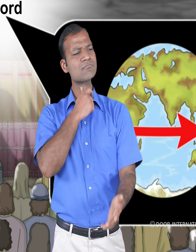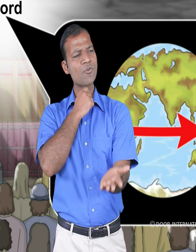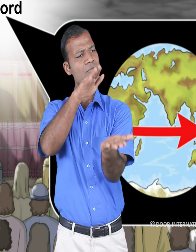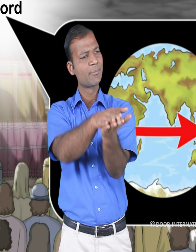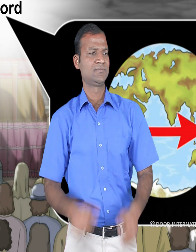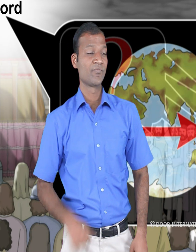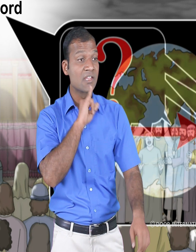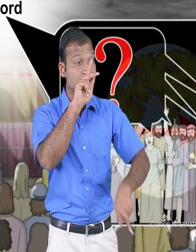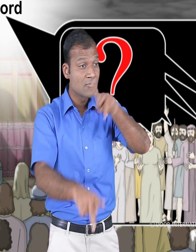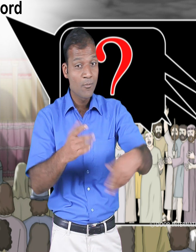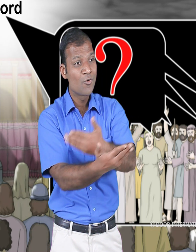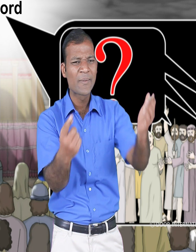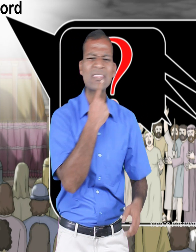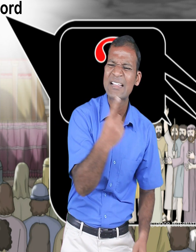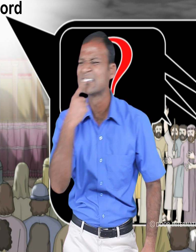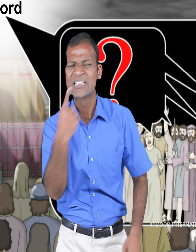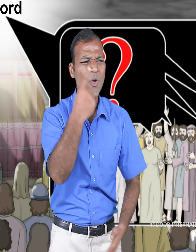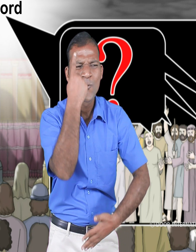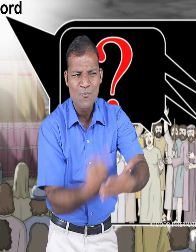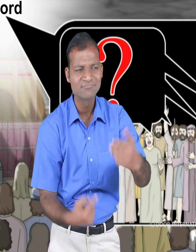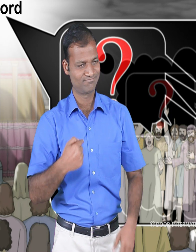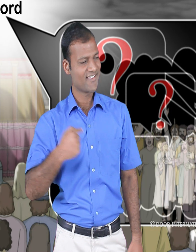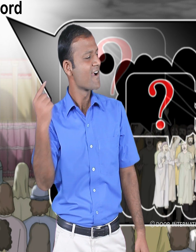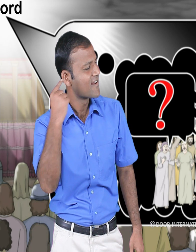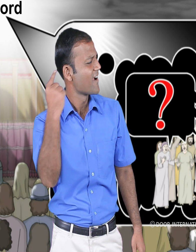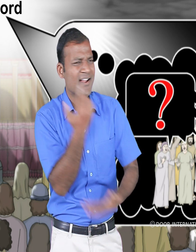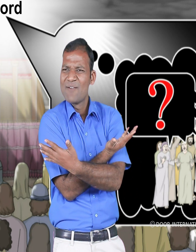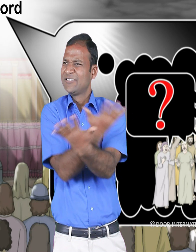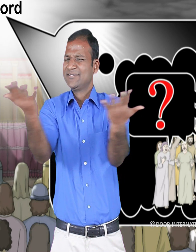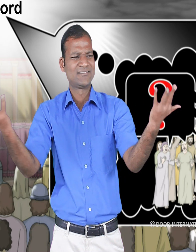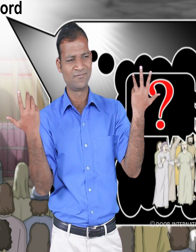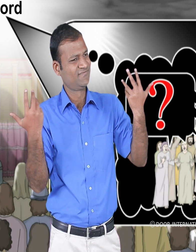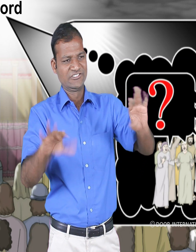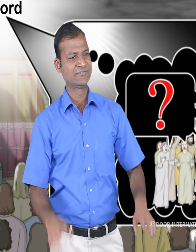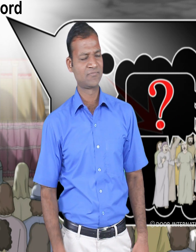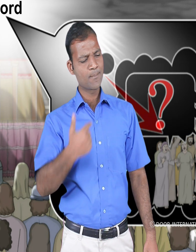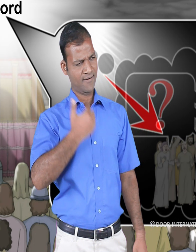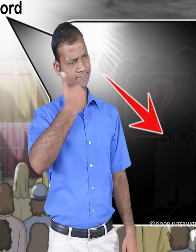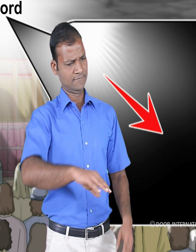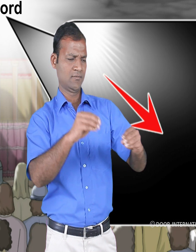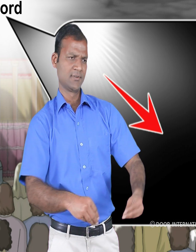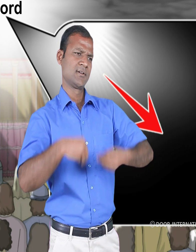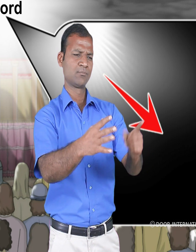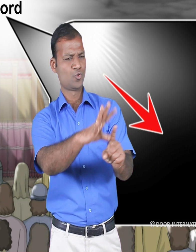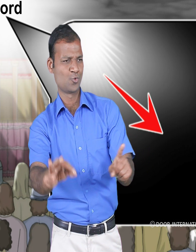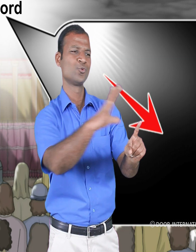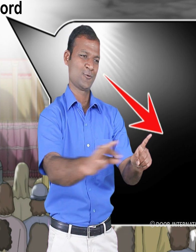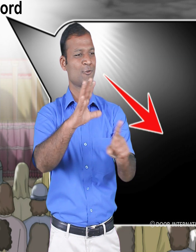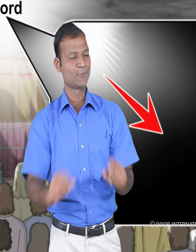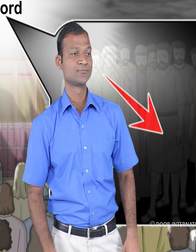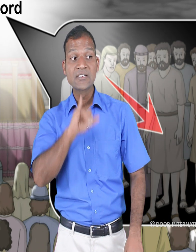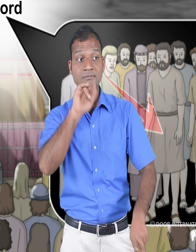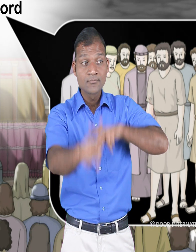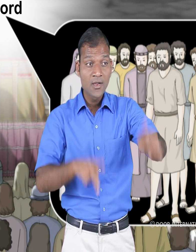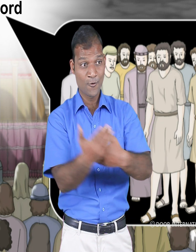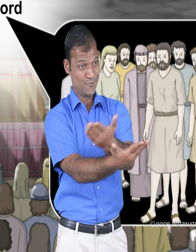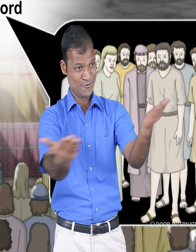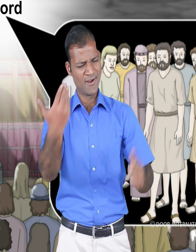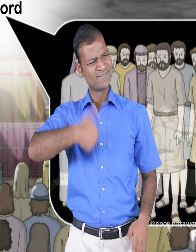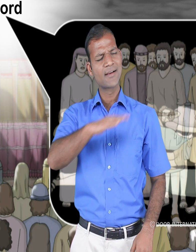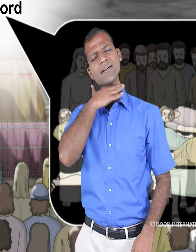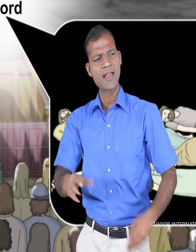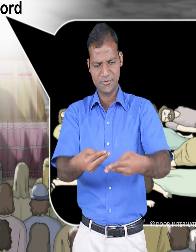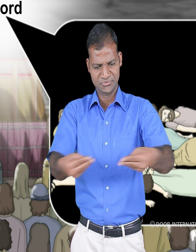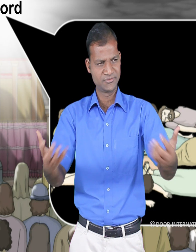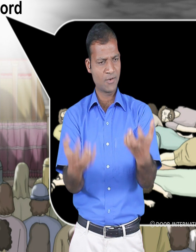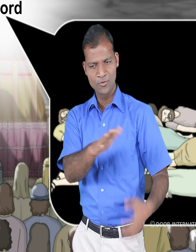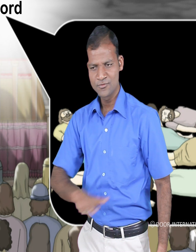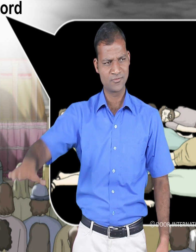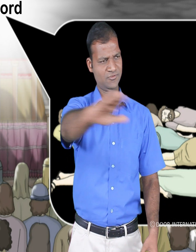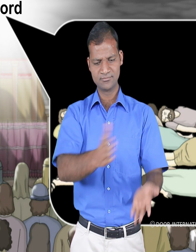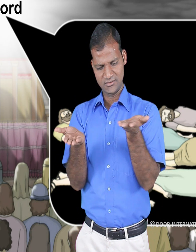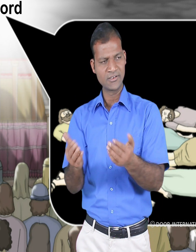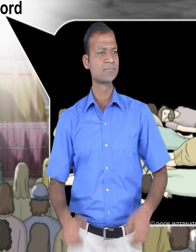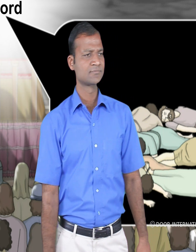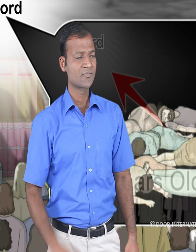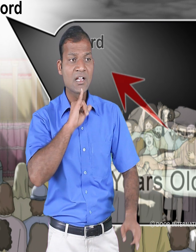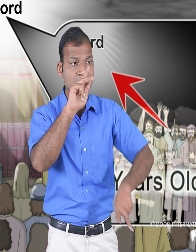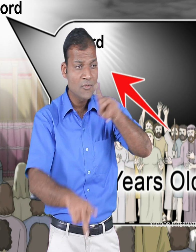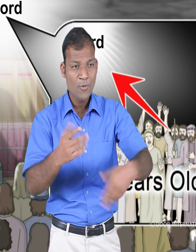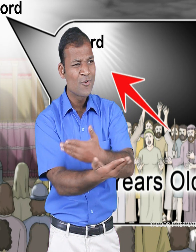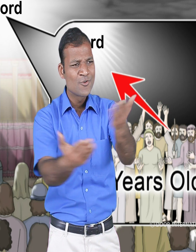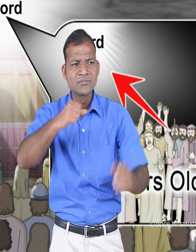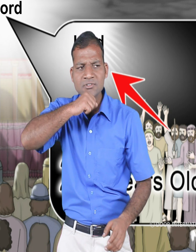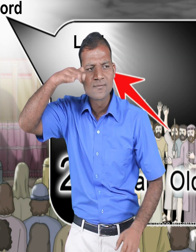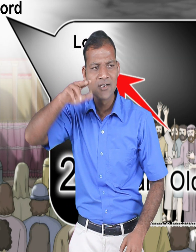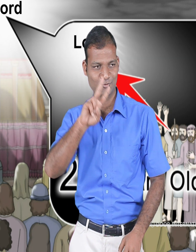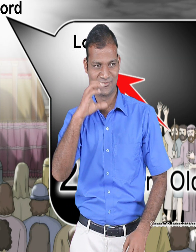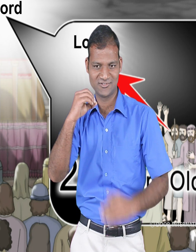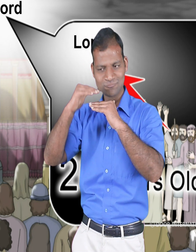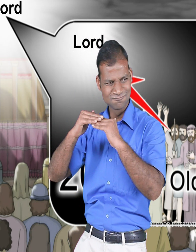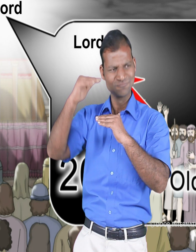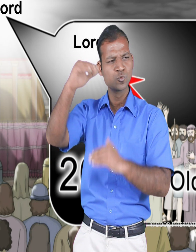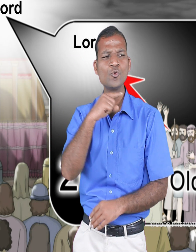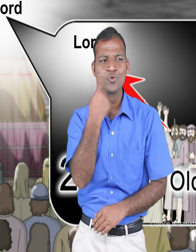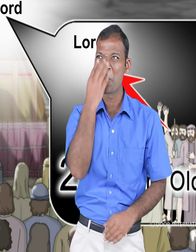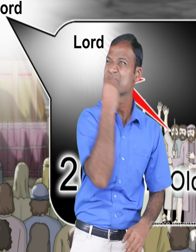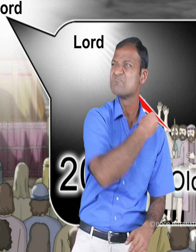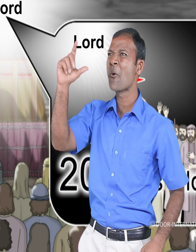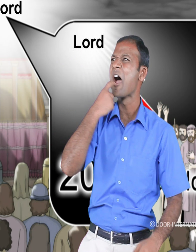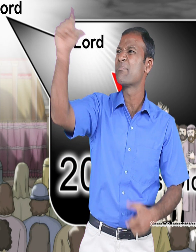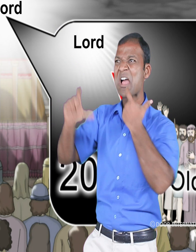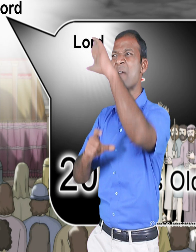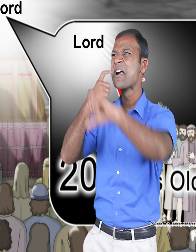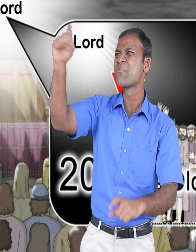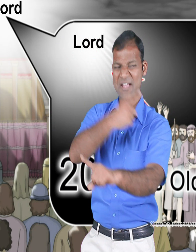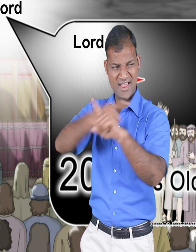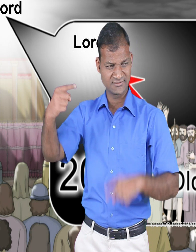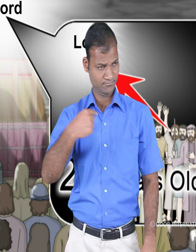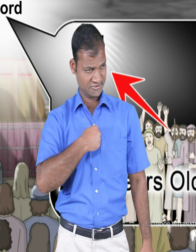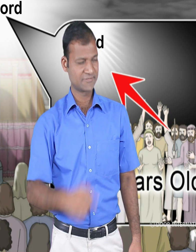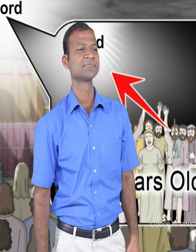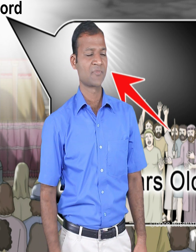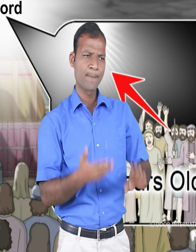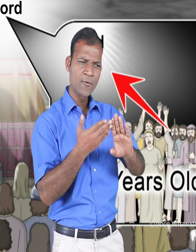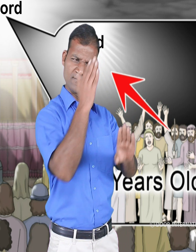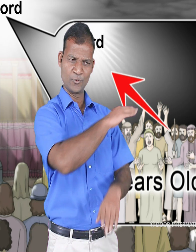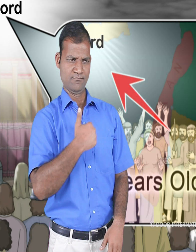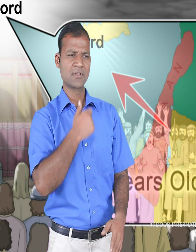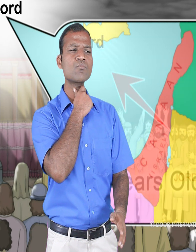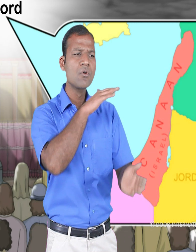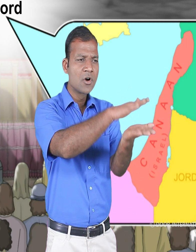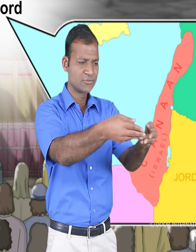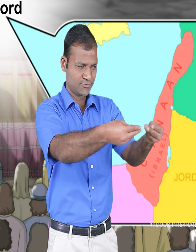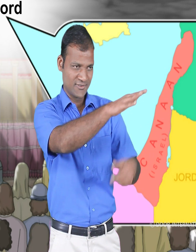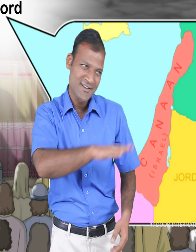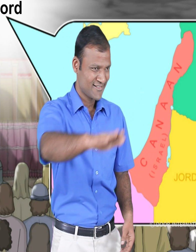Your bodies will fall in this wilderness—all who were numbered in the census, everyone twenty years of age or older—because you have grumbled against Me.